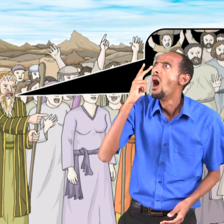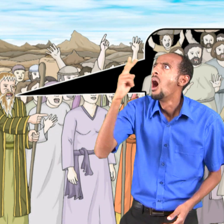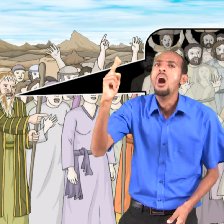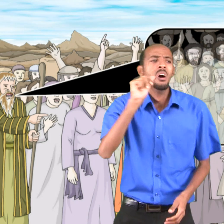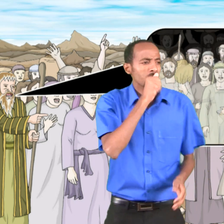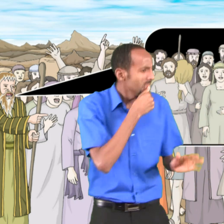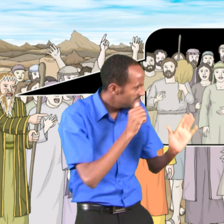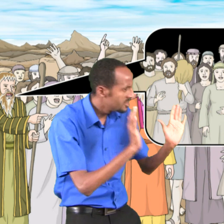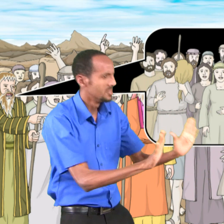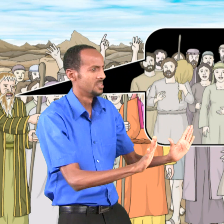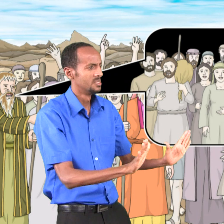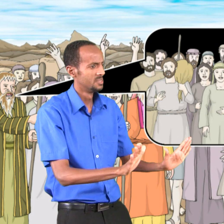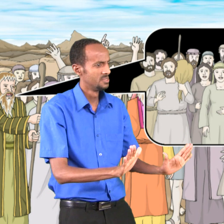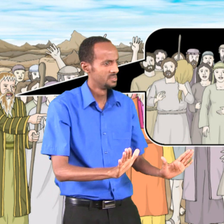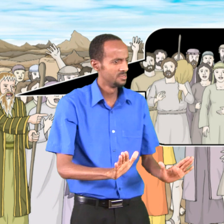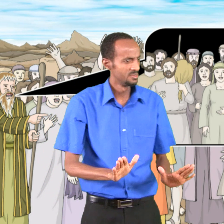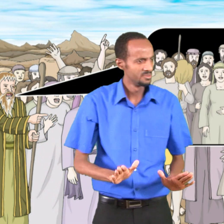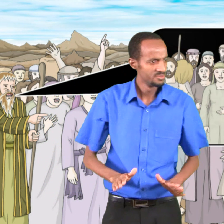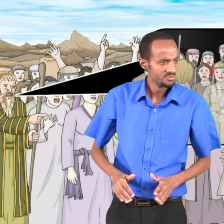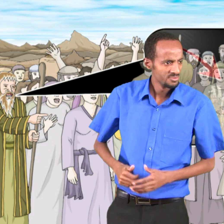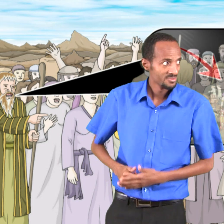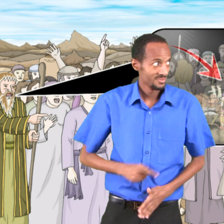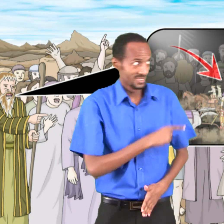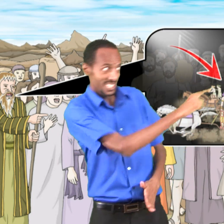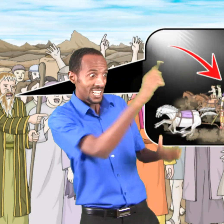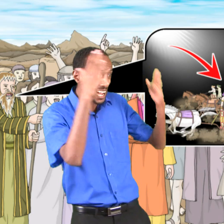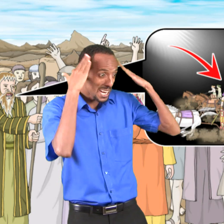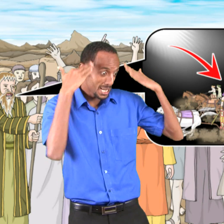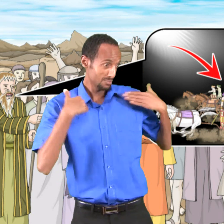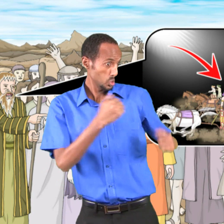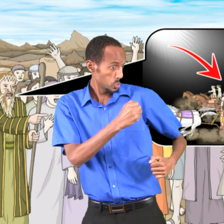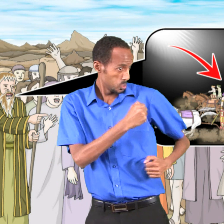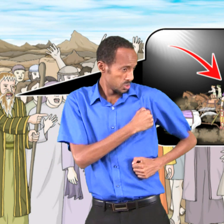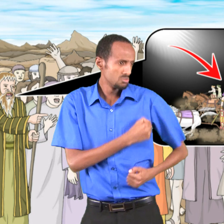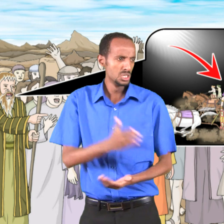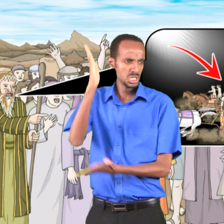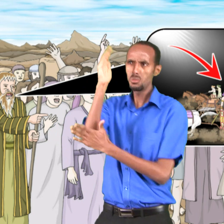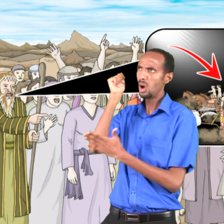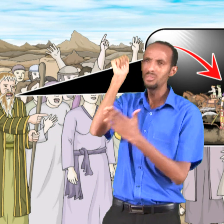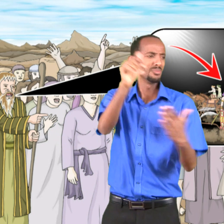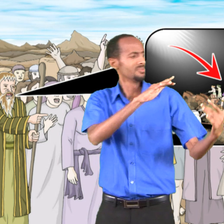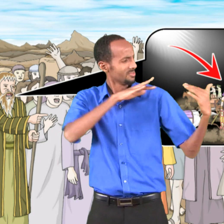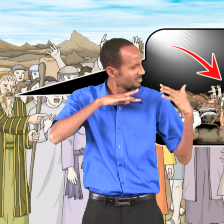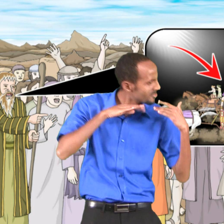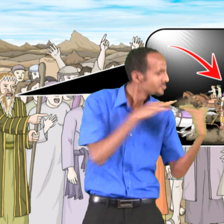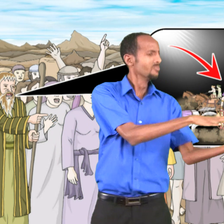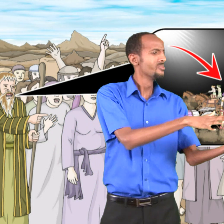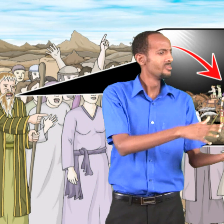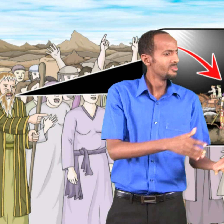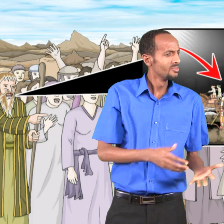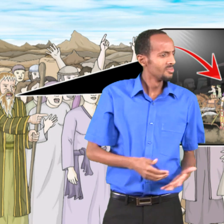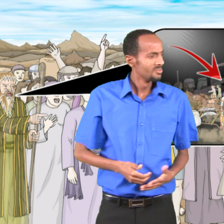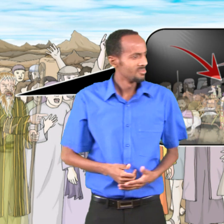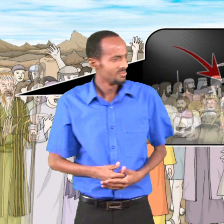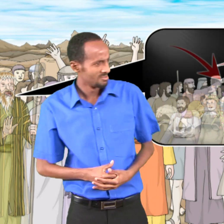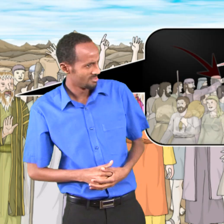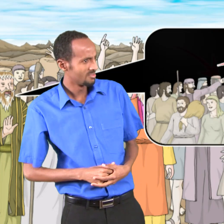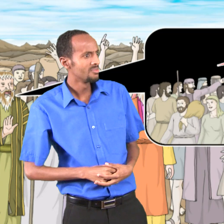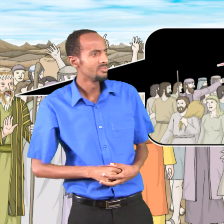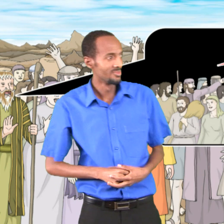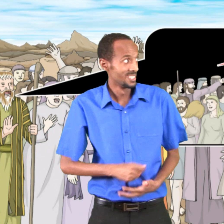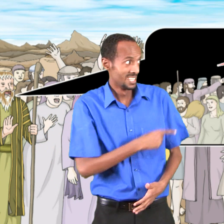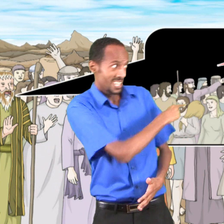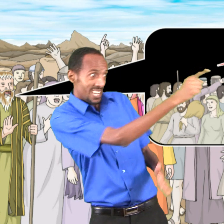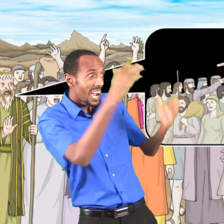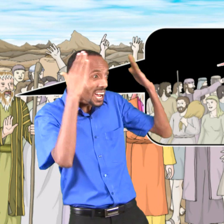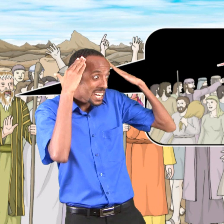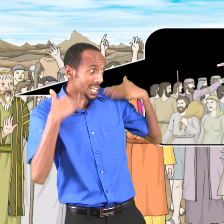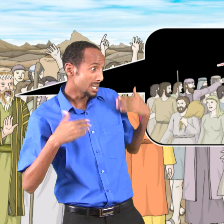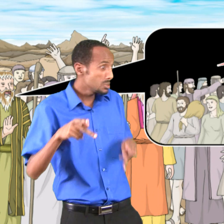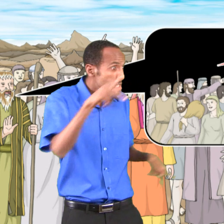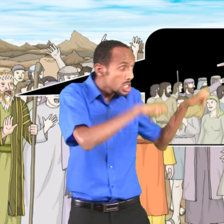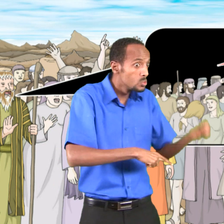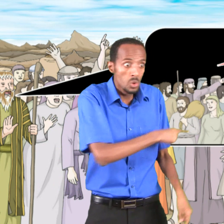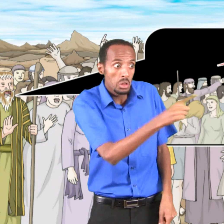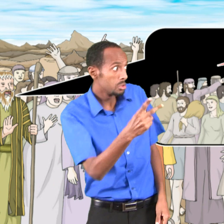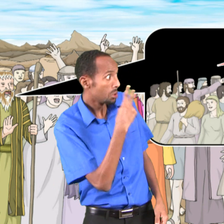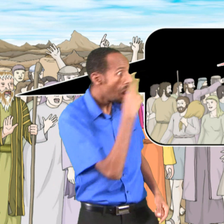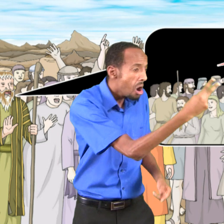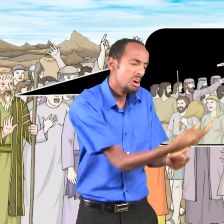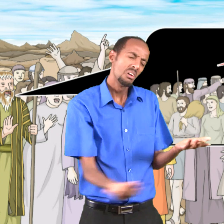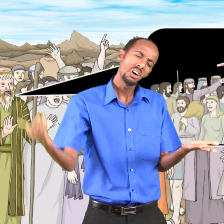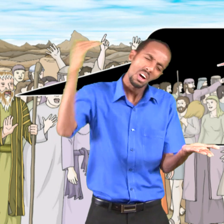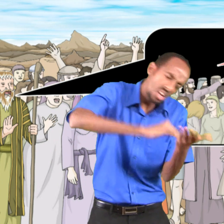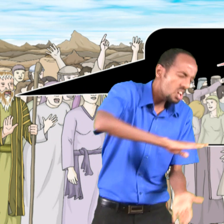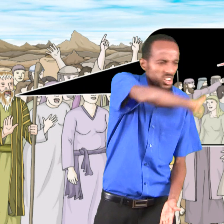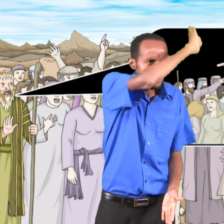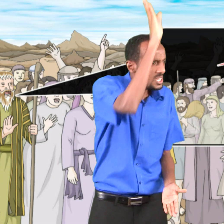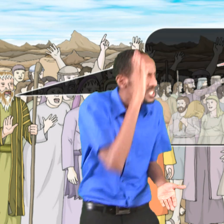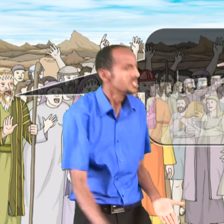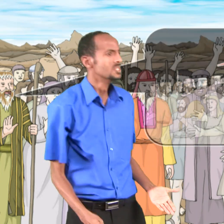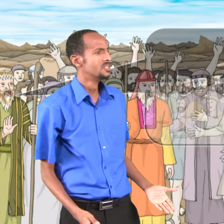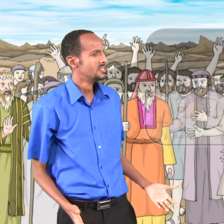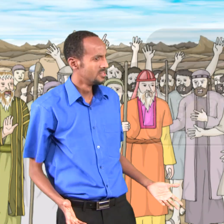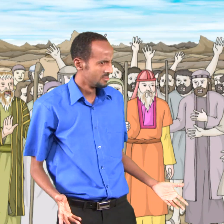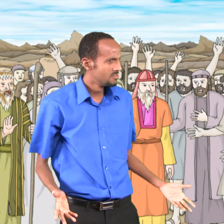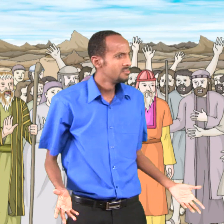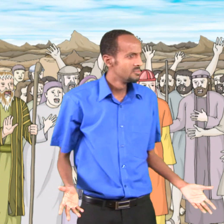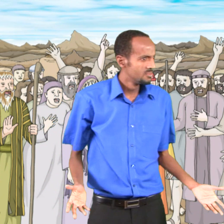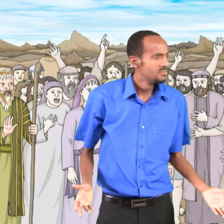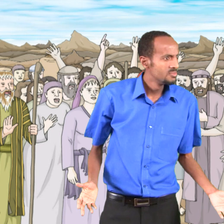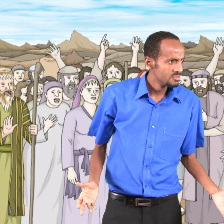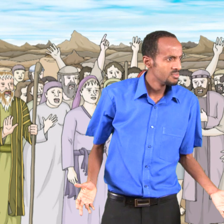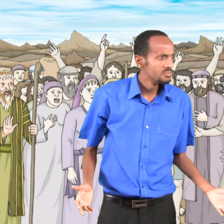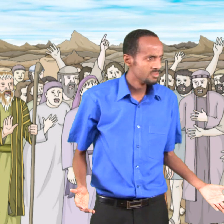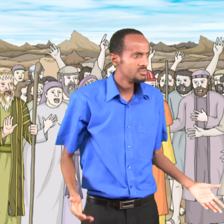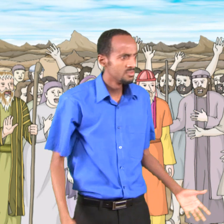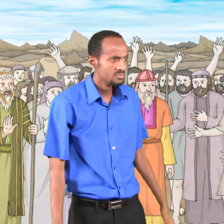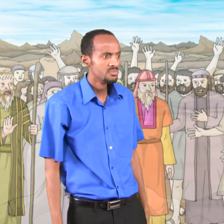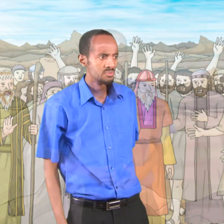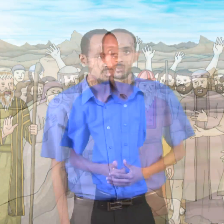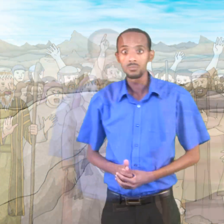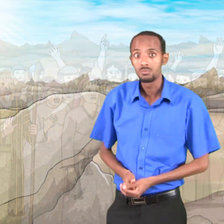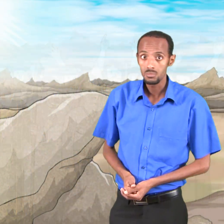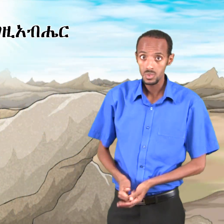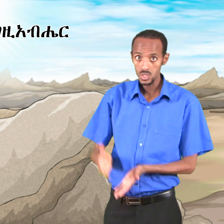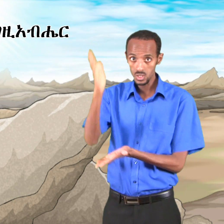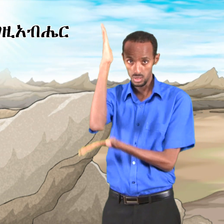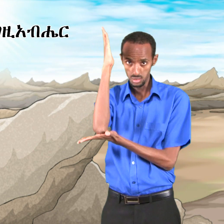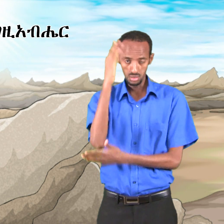for the Egyptians you see today, you will never see again. The LORD will fight for you; you need only to be still.”